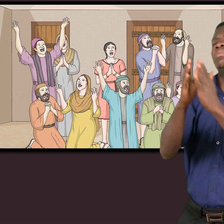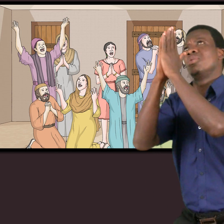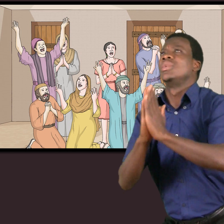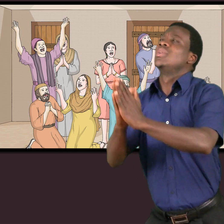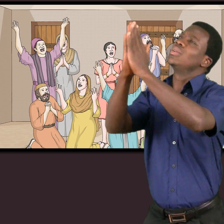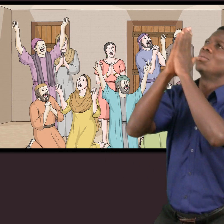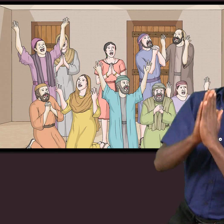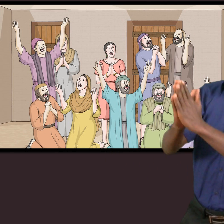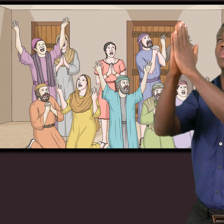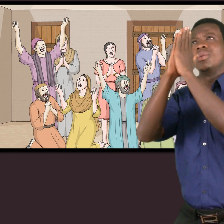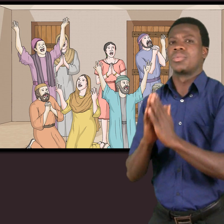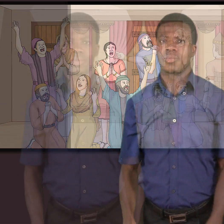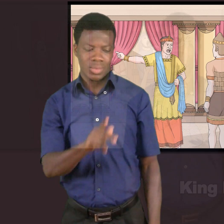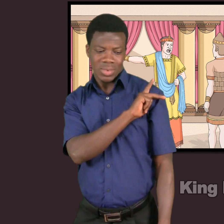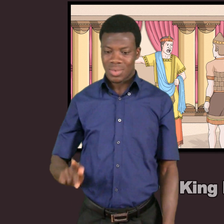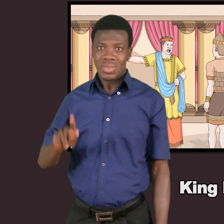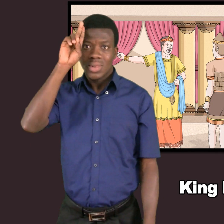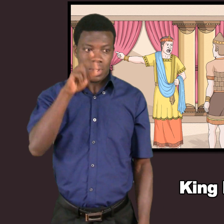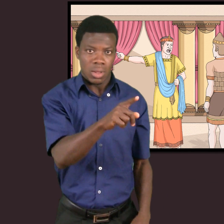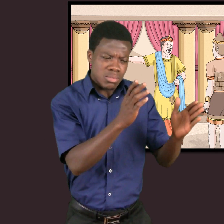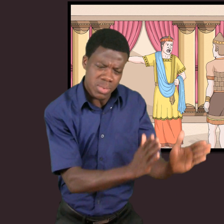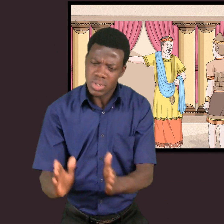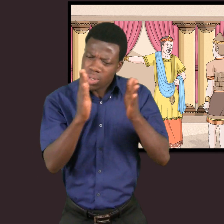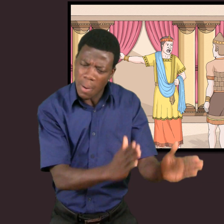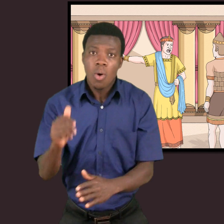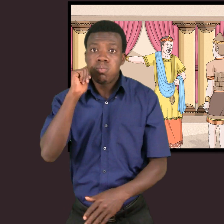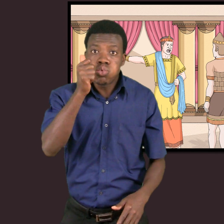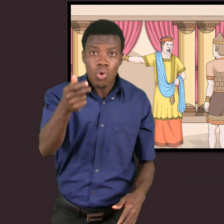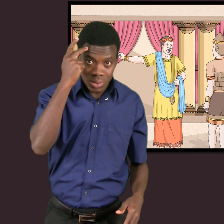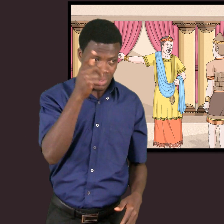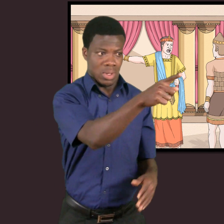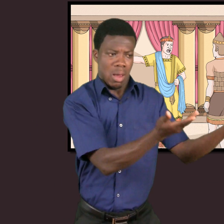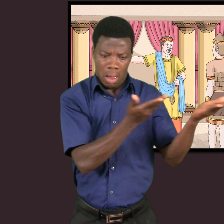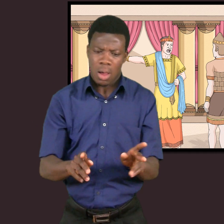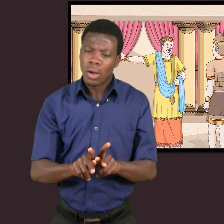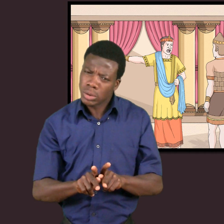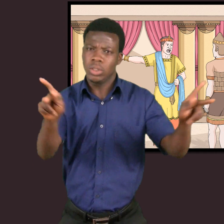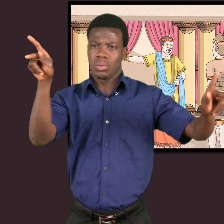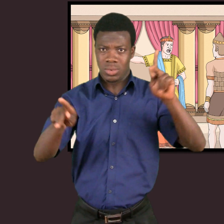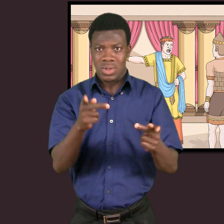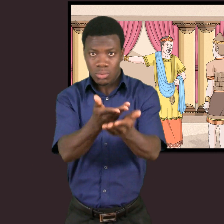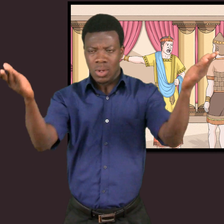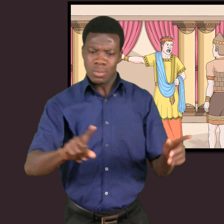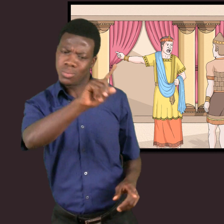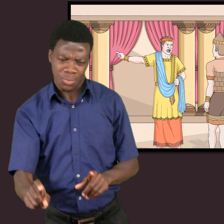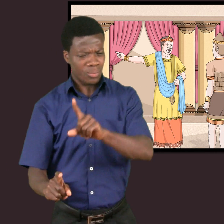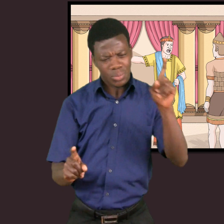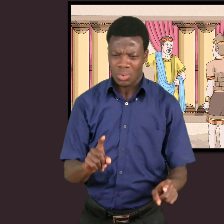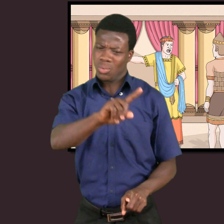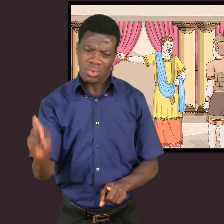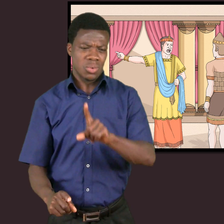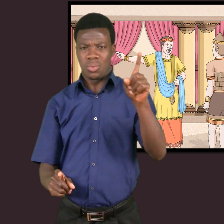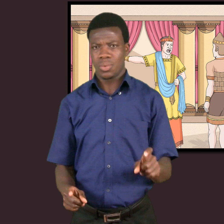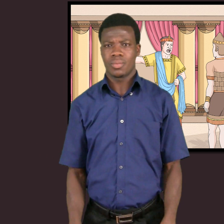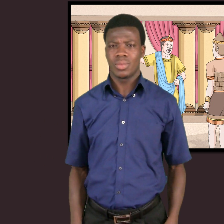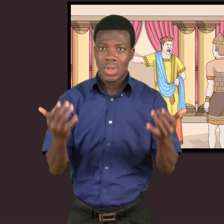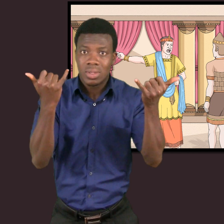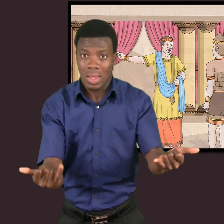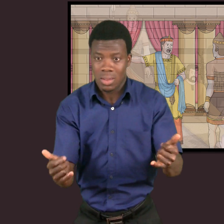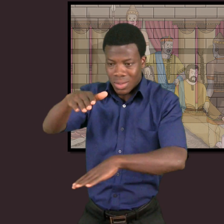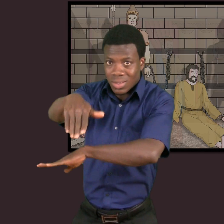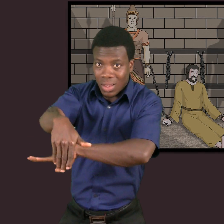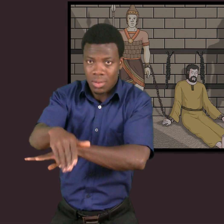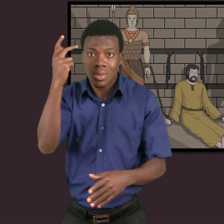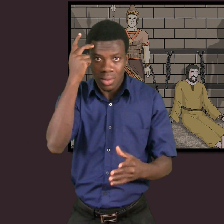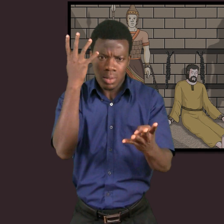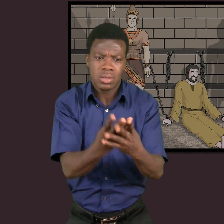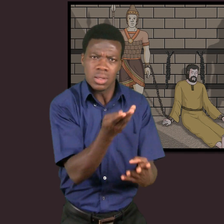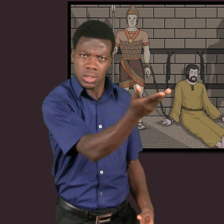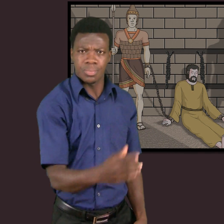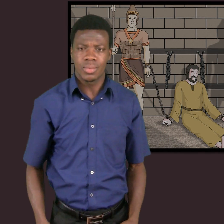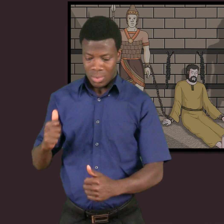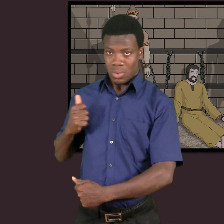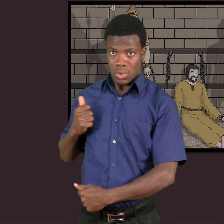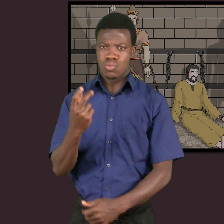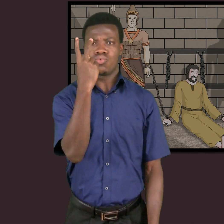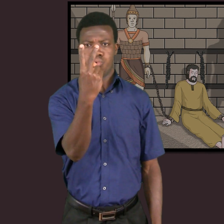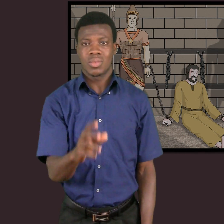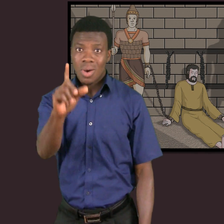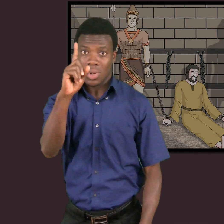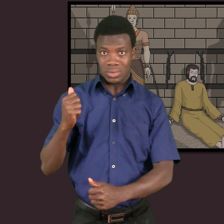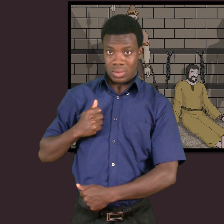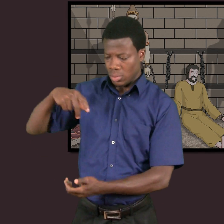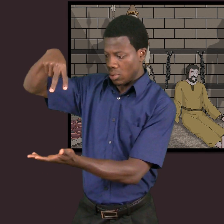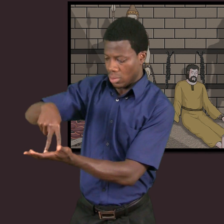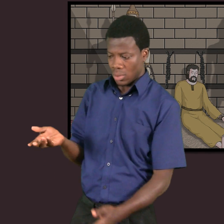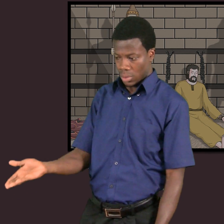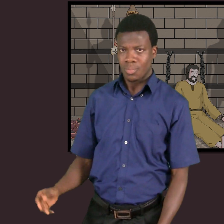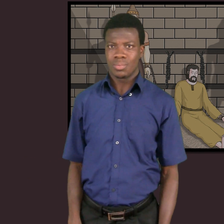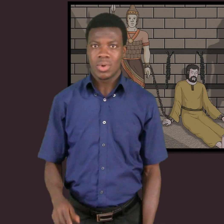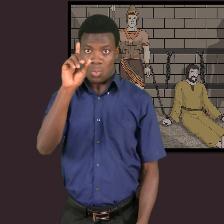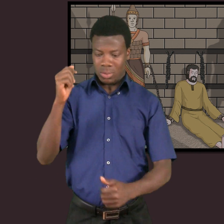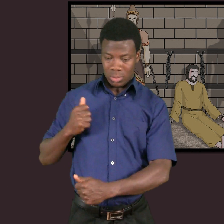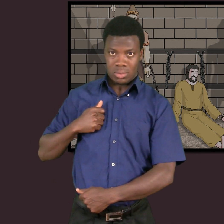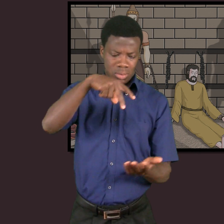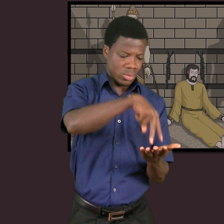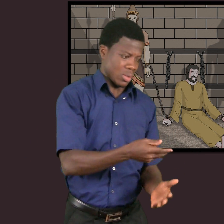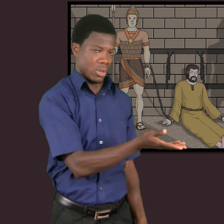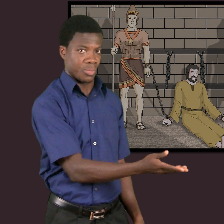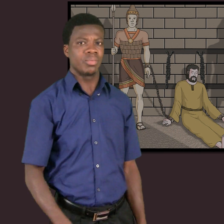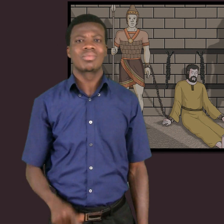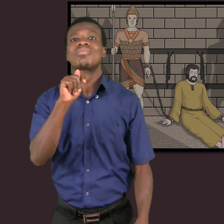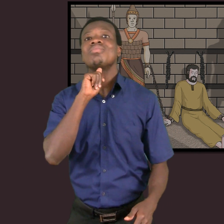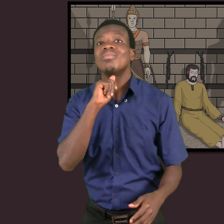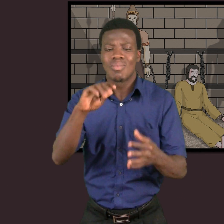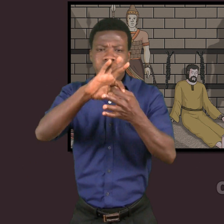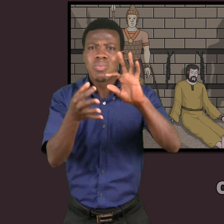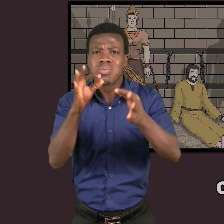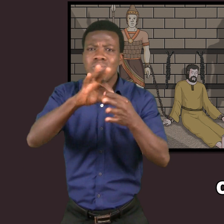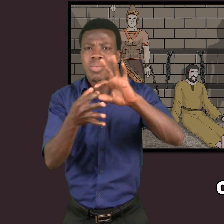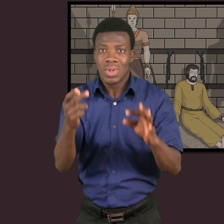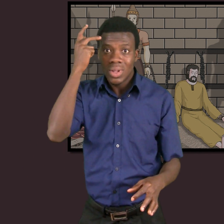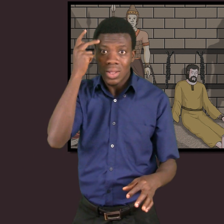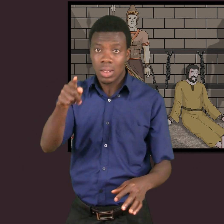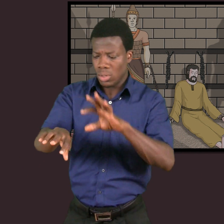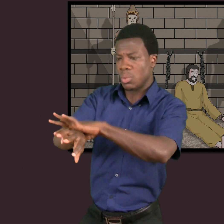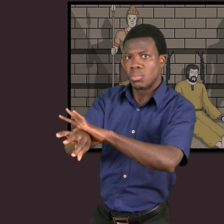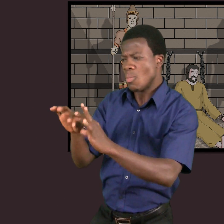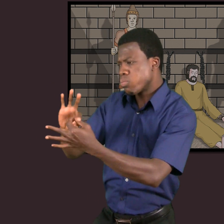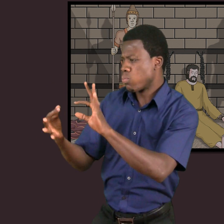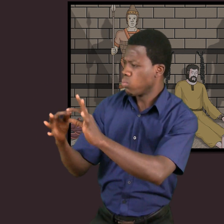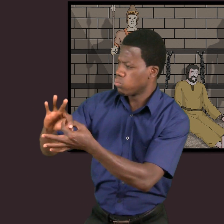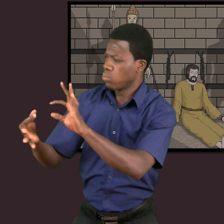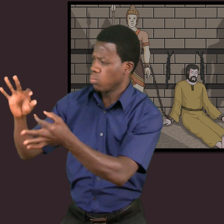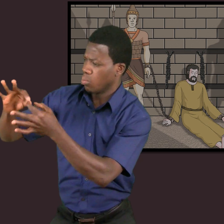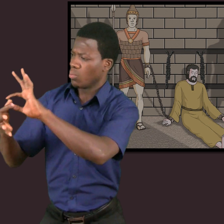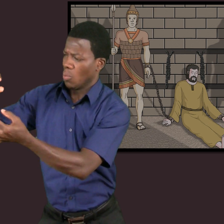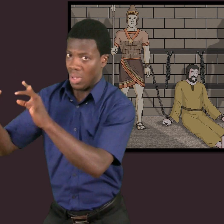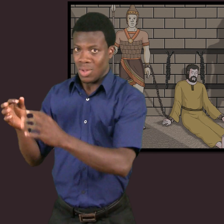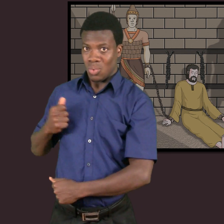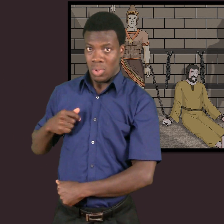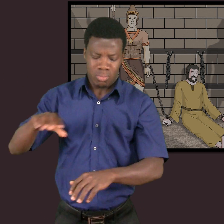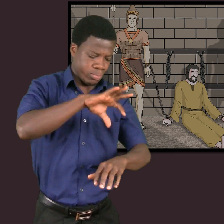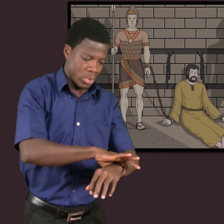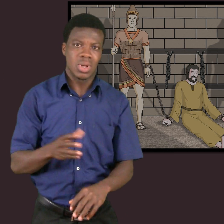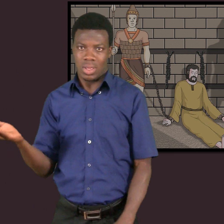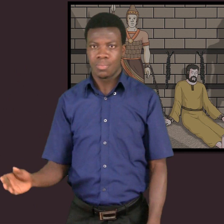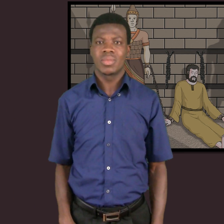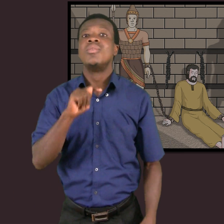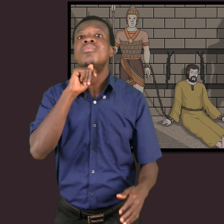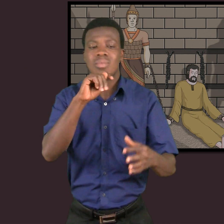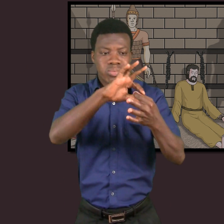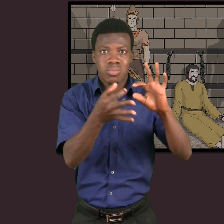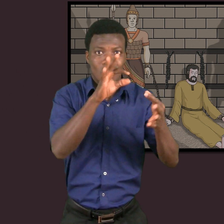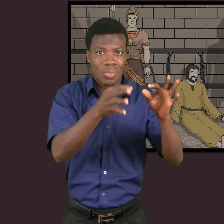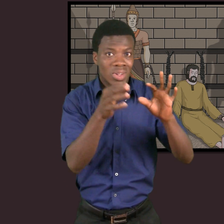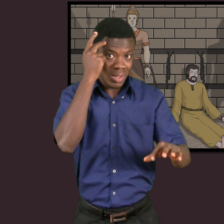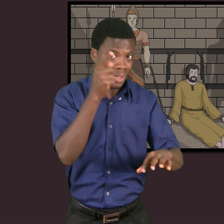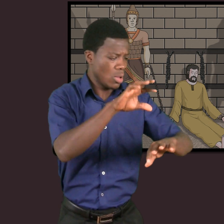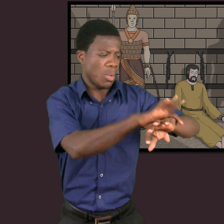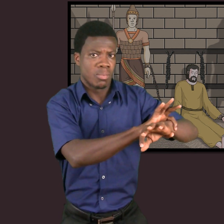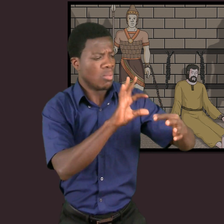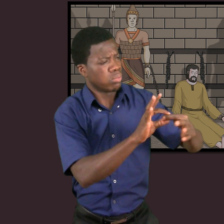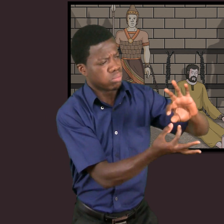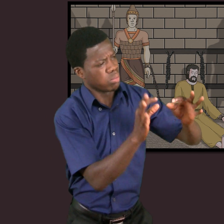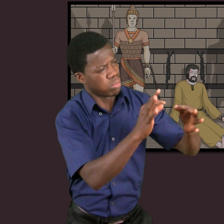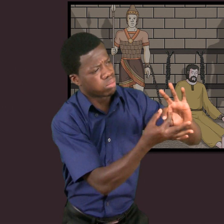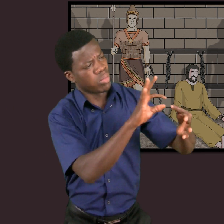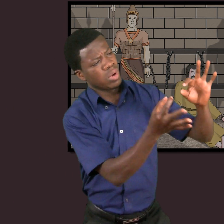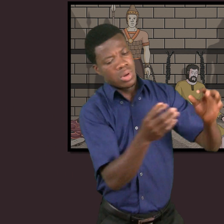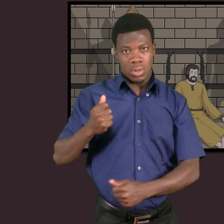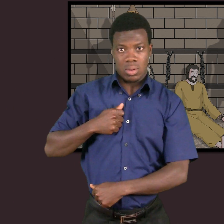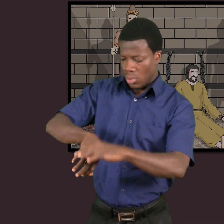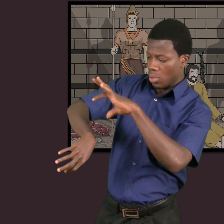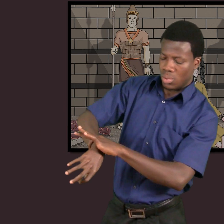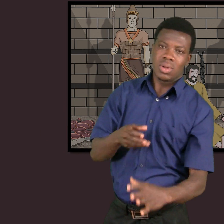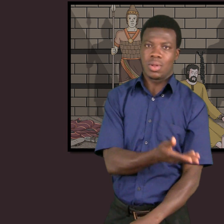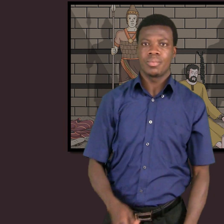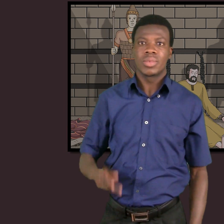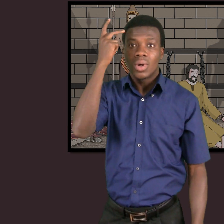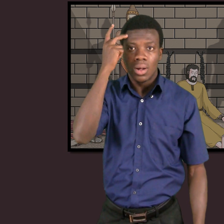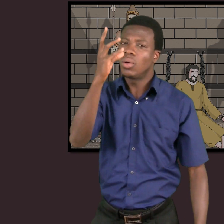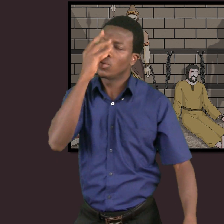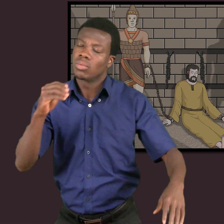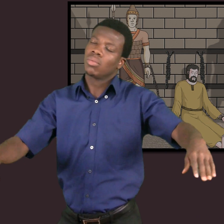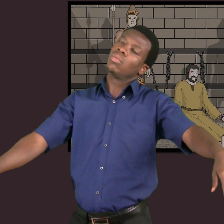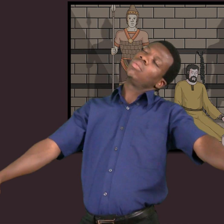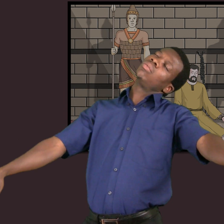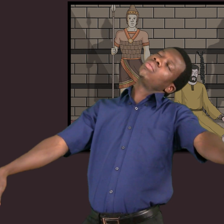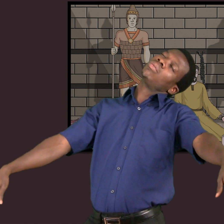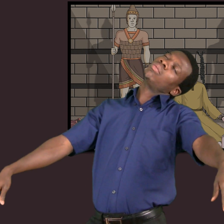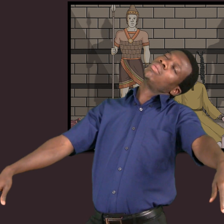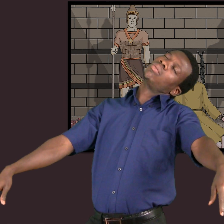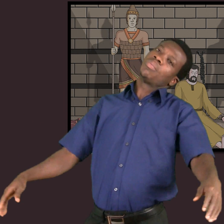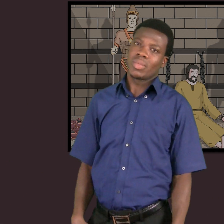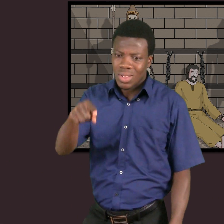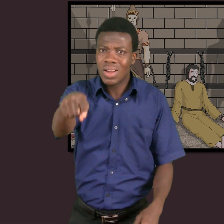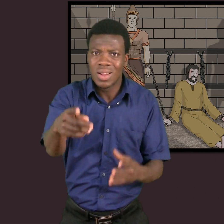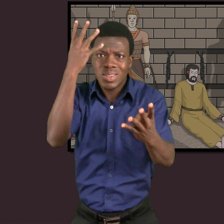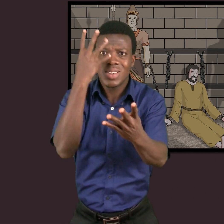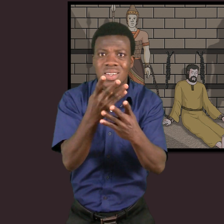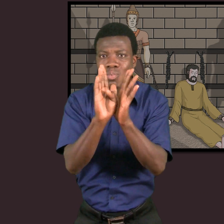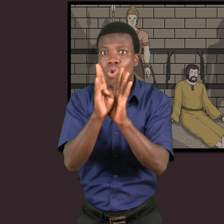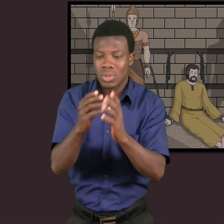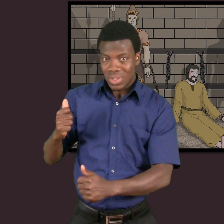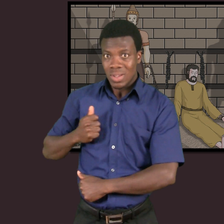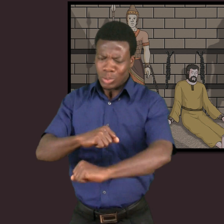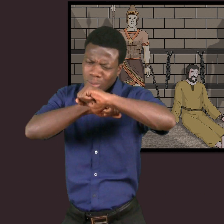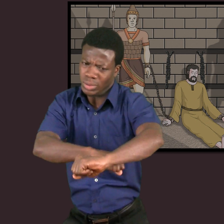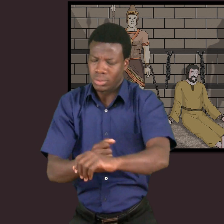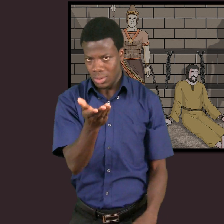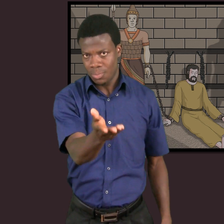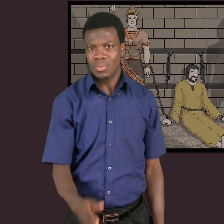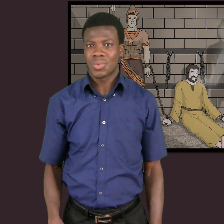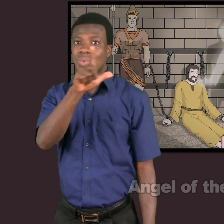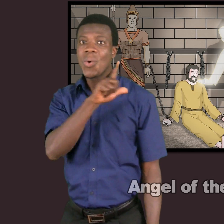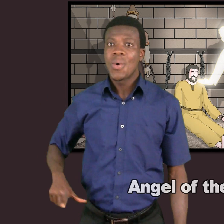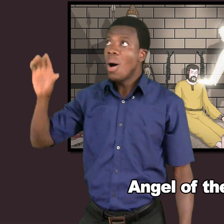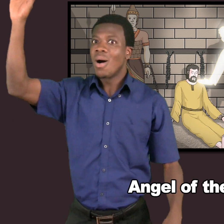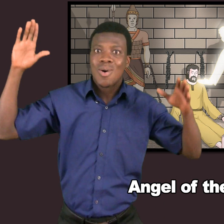On the night before Herod was to bring him to trial, Peter was sleeping between two soldiers, bound with two chains, with sentries standing guard at the entrance to the prison.